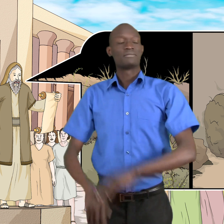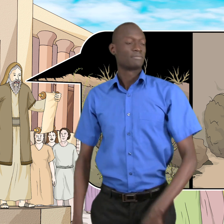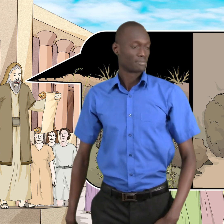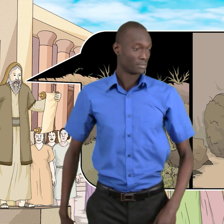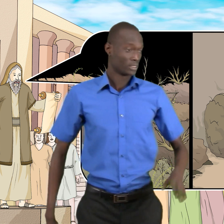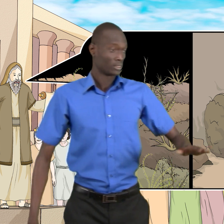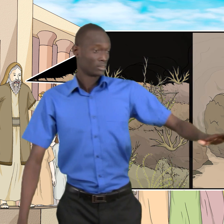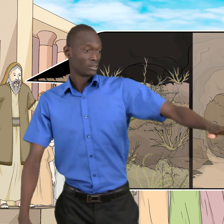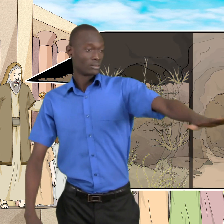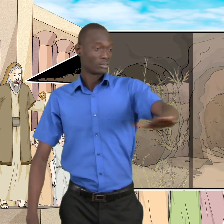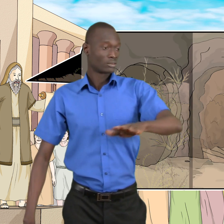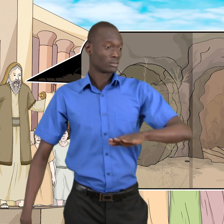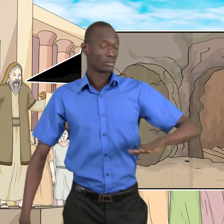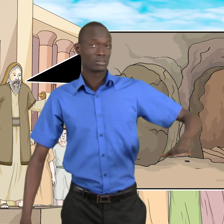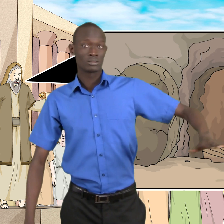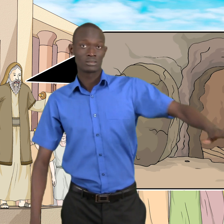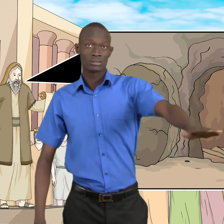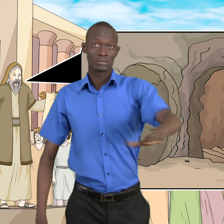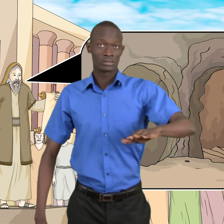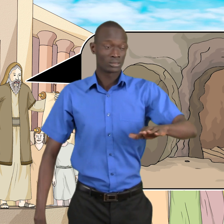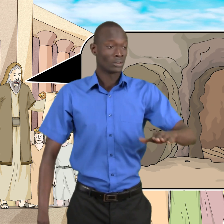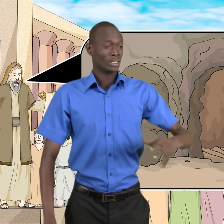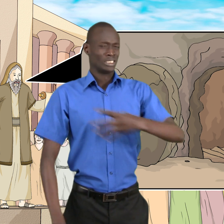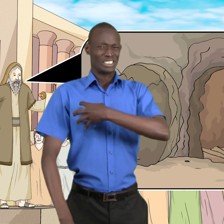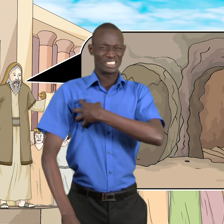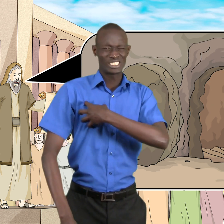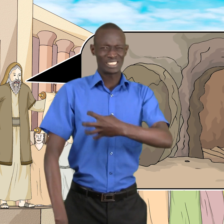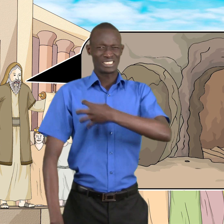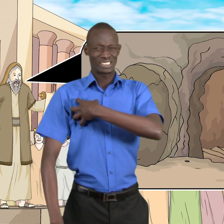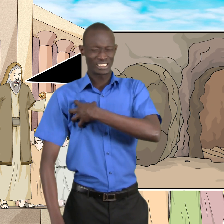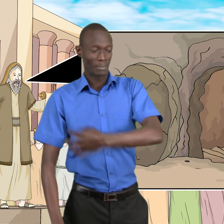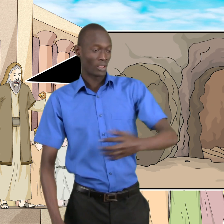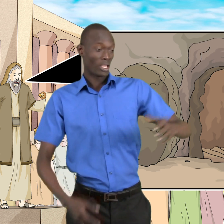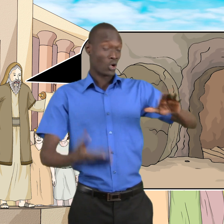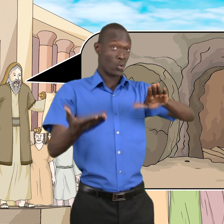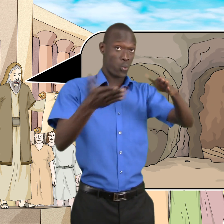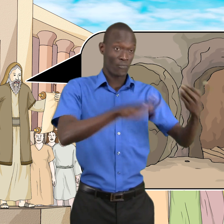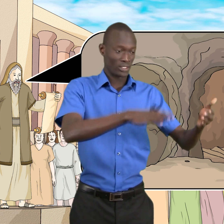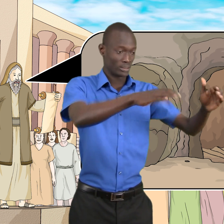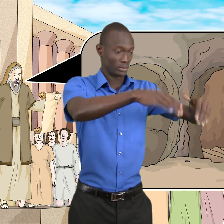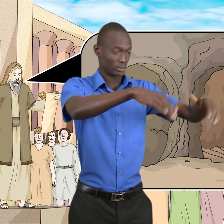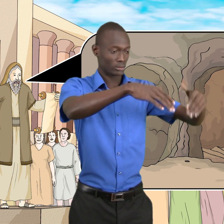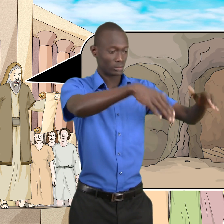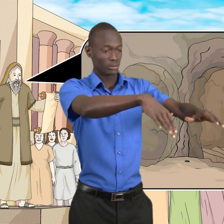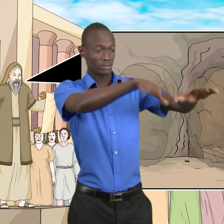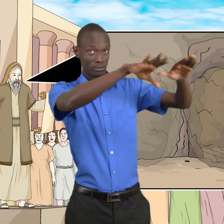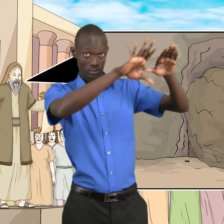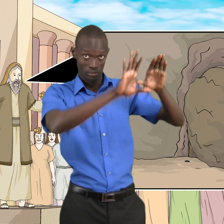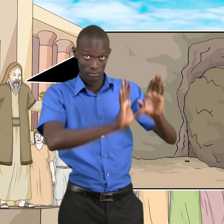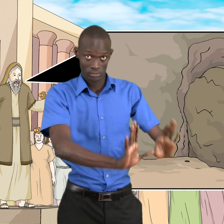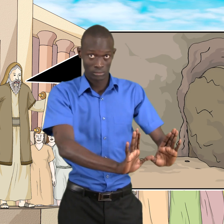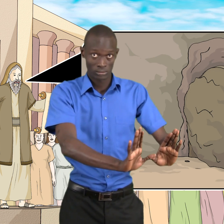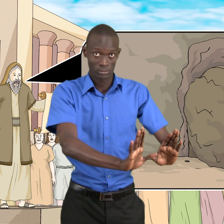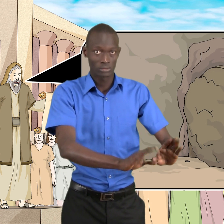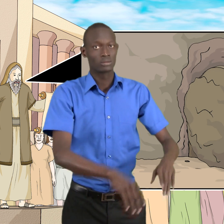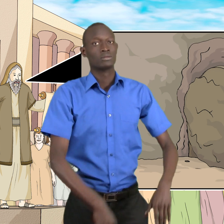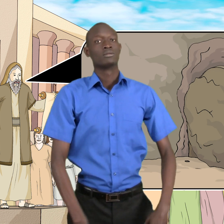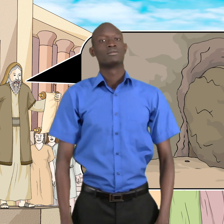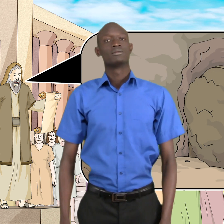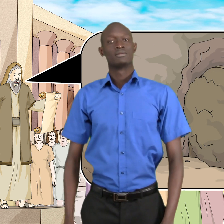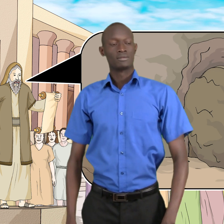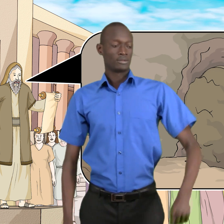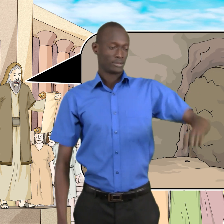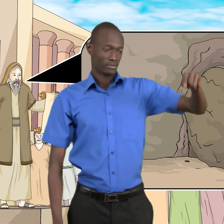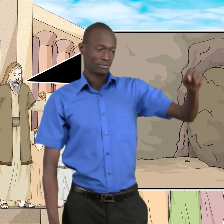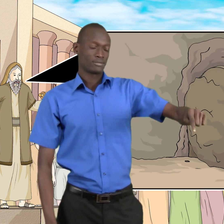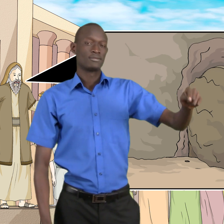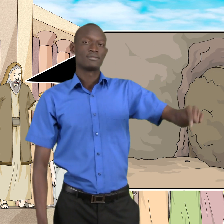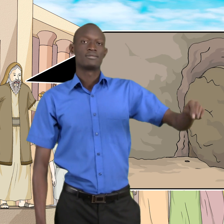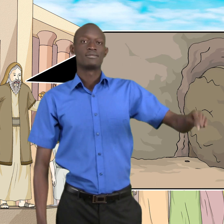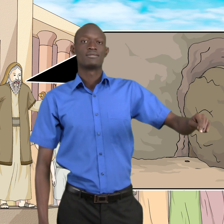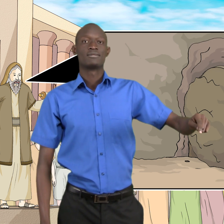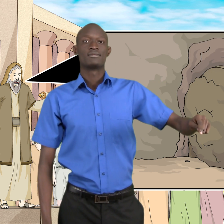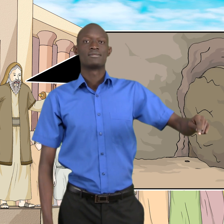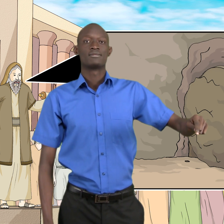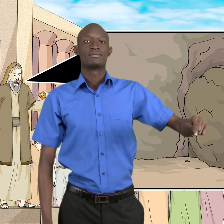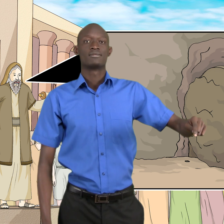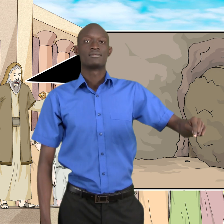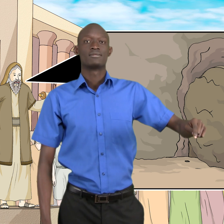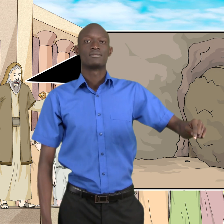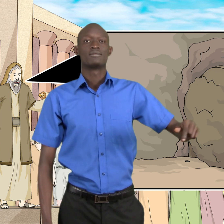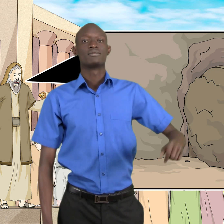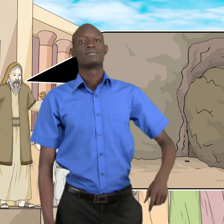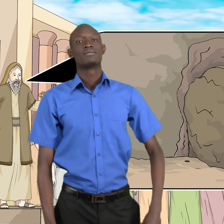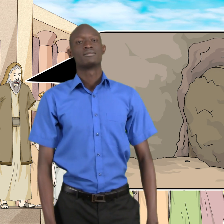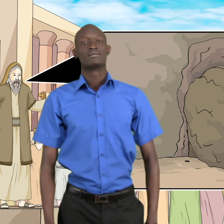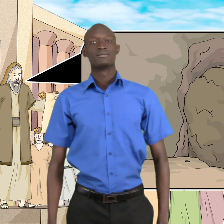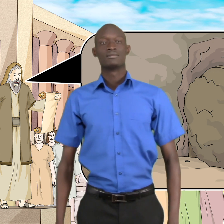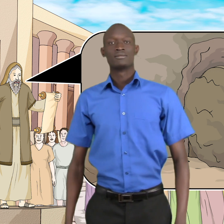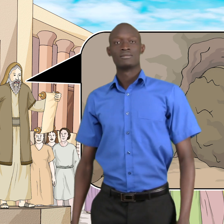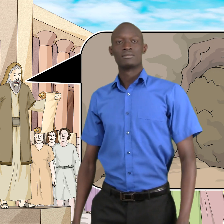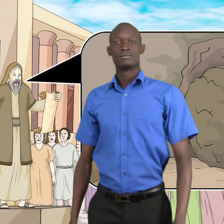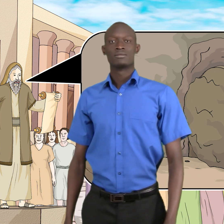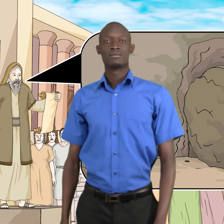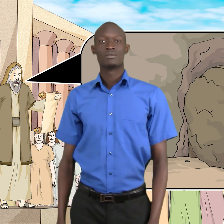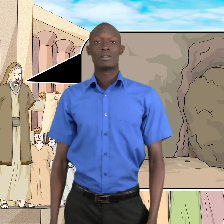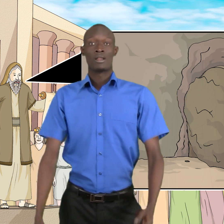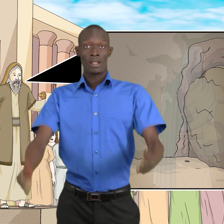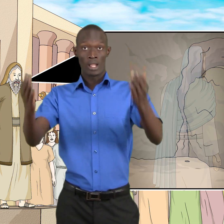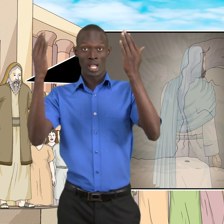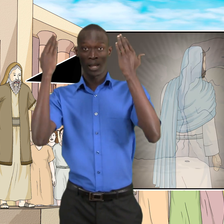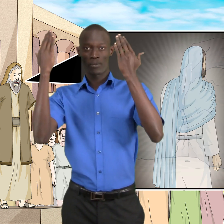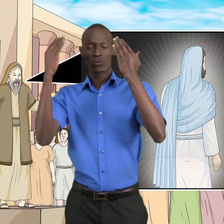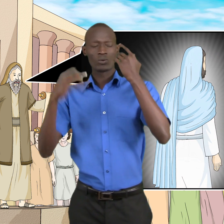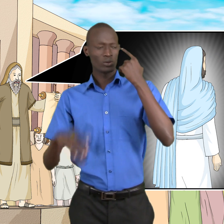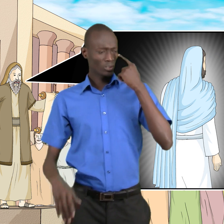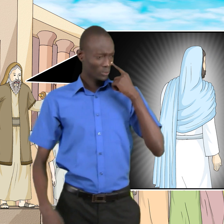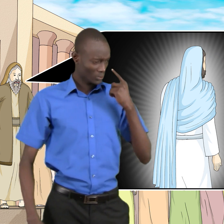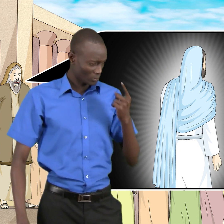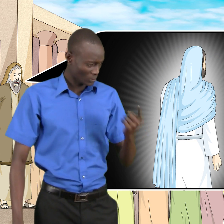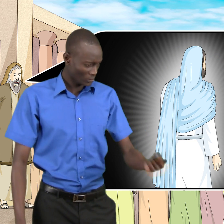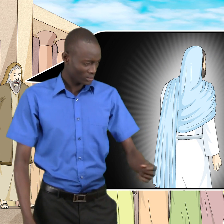Yet it was the LORD’s will to crush Him and to cause Him to suffer;